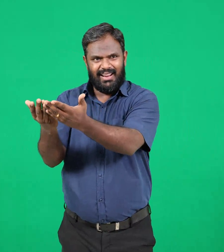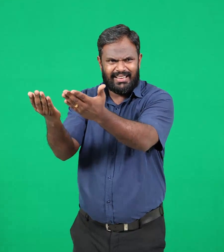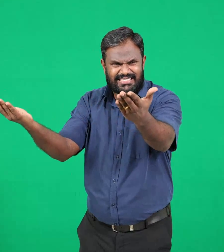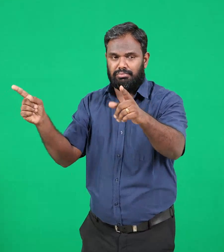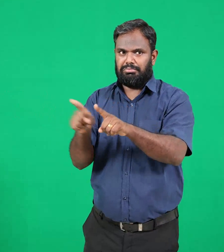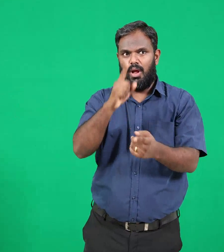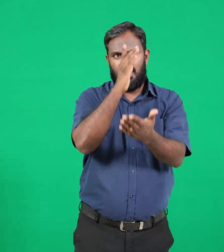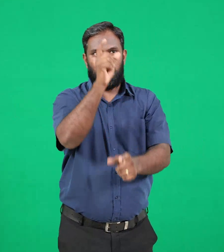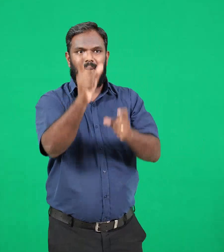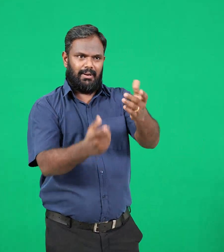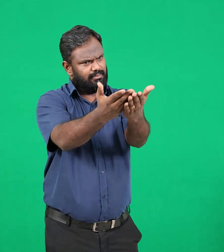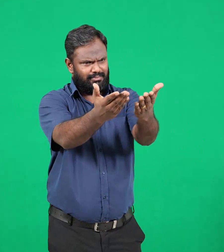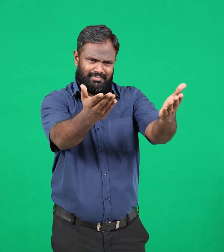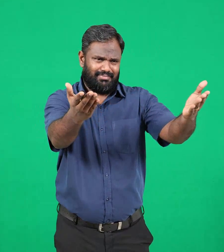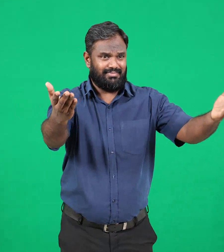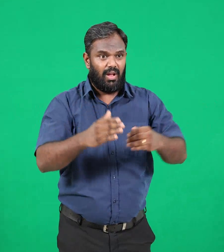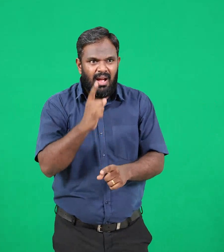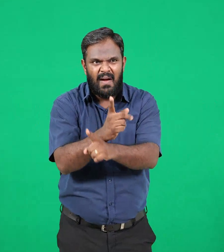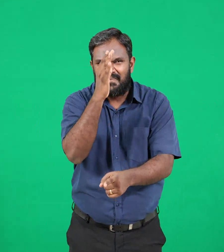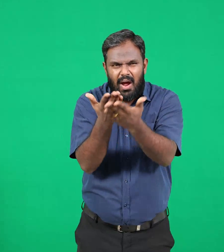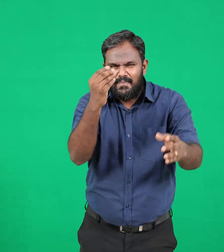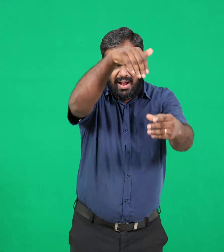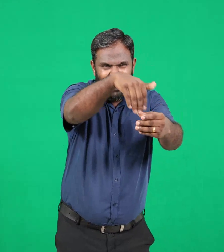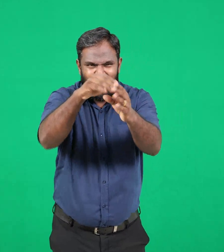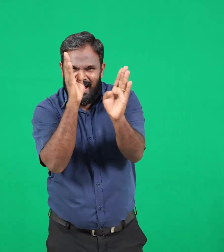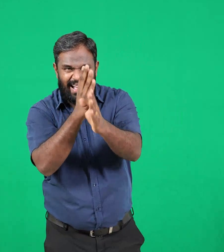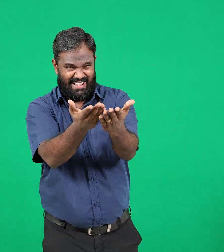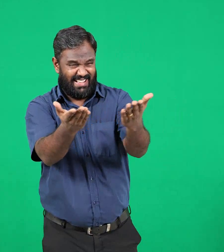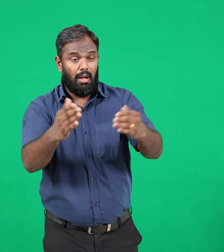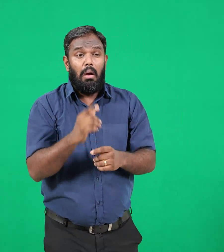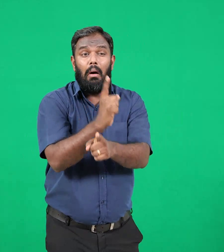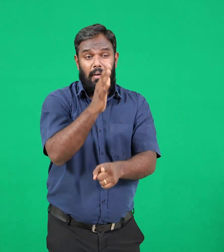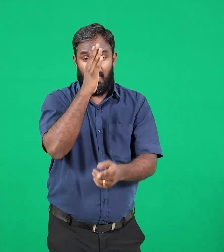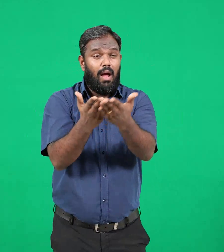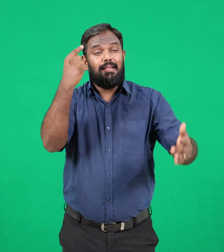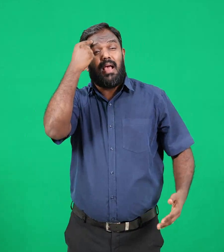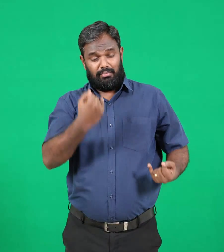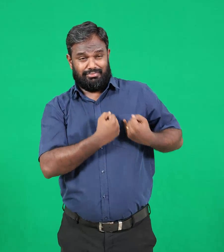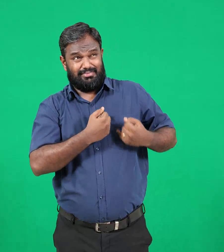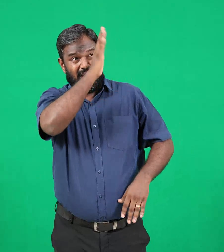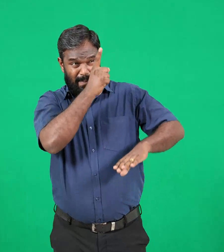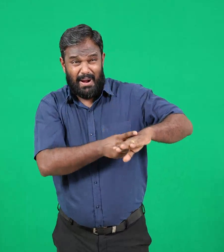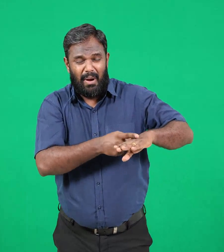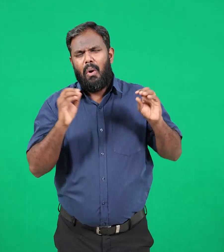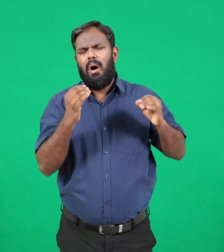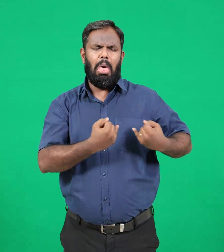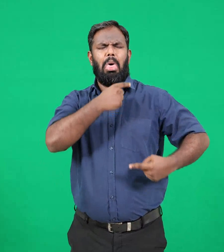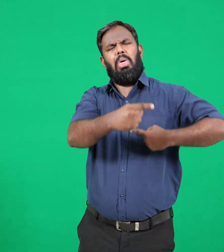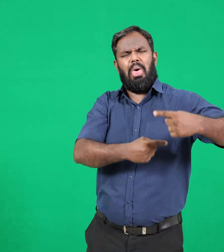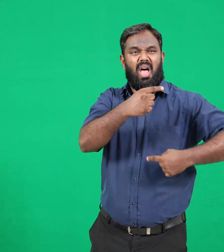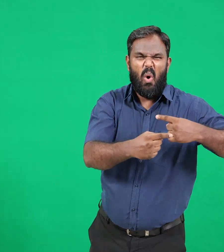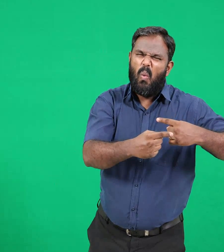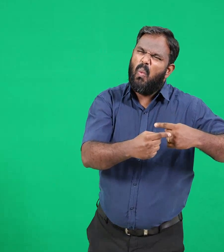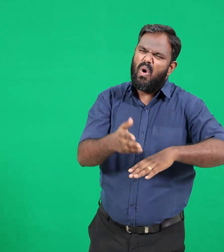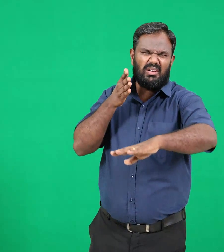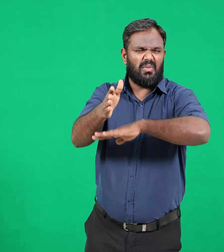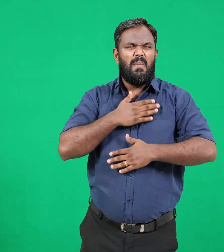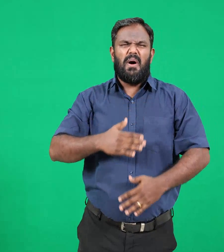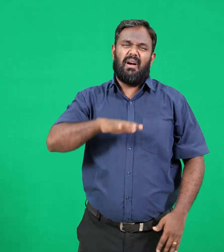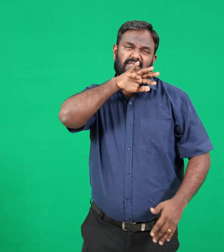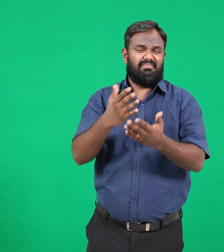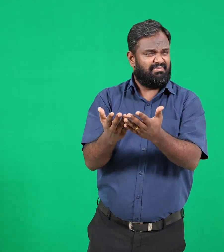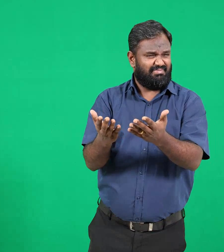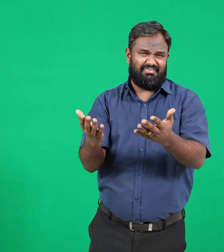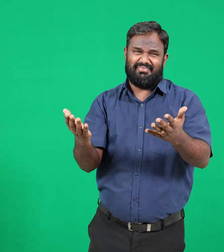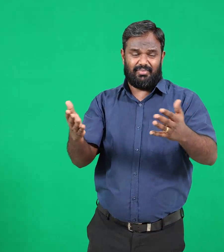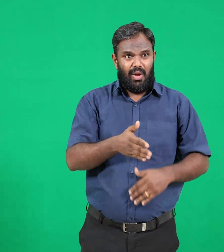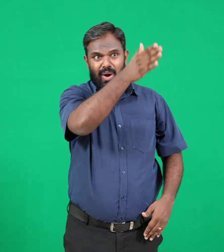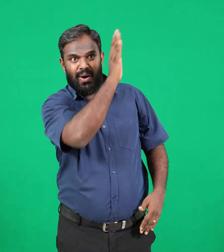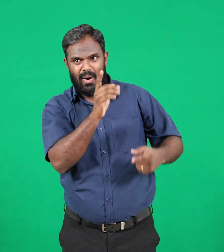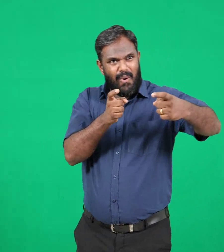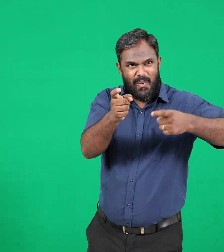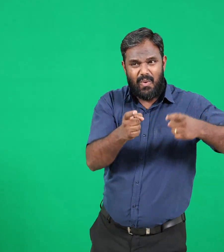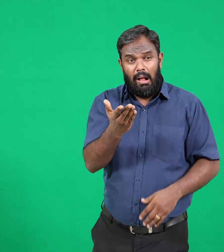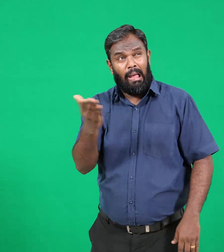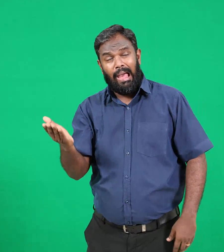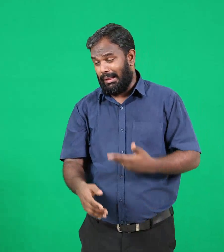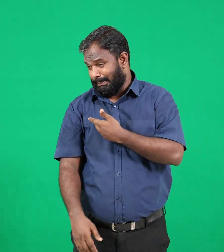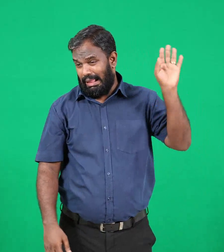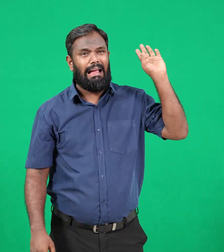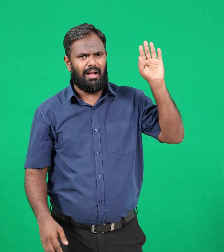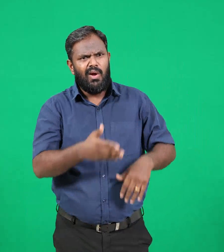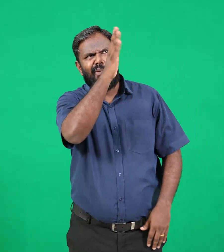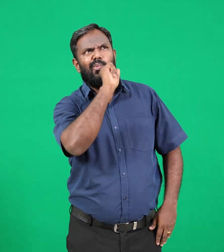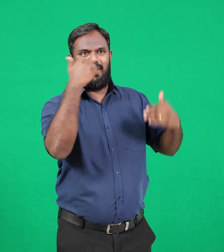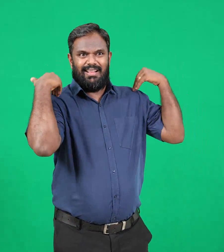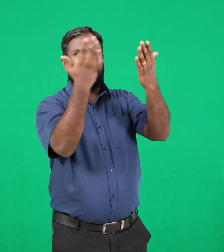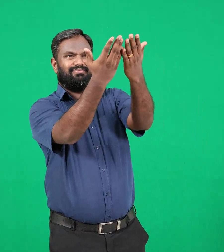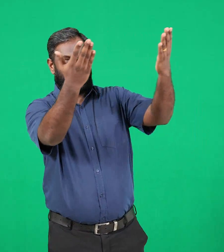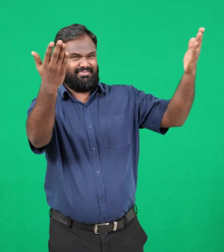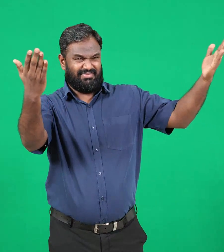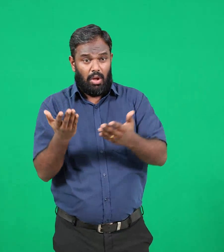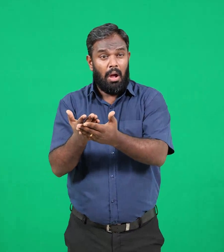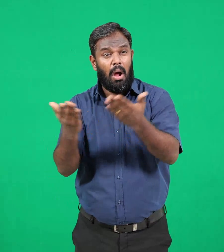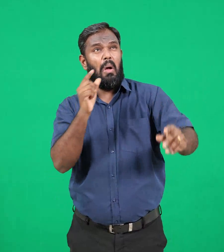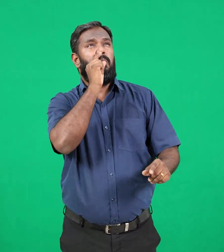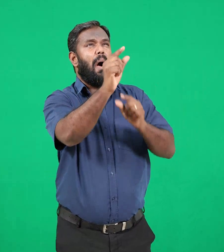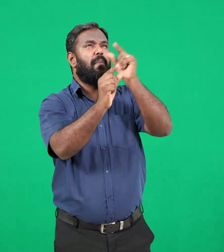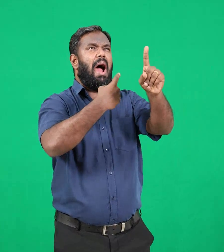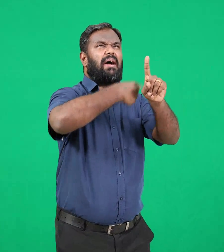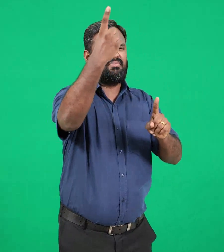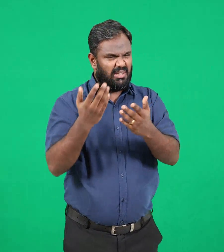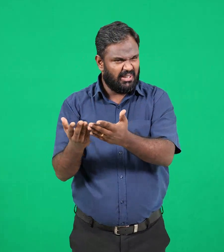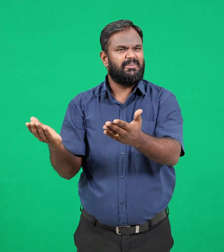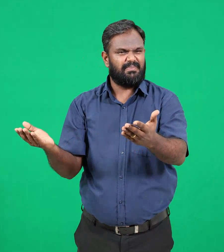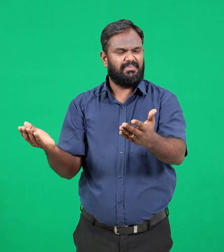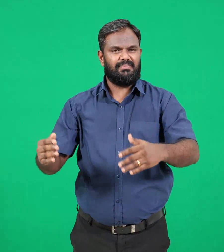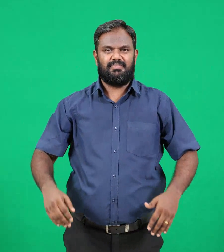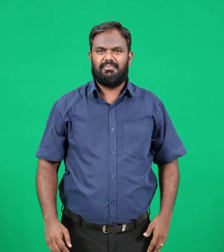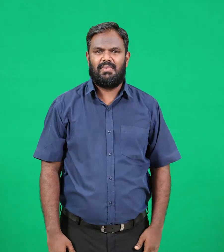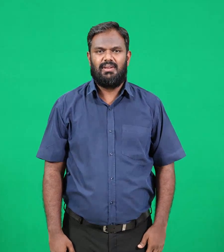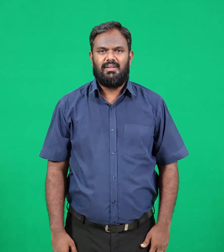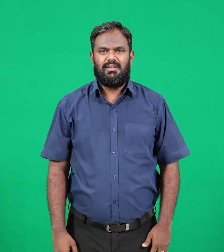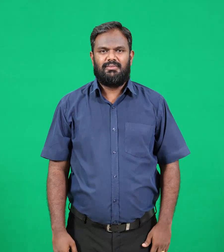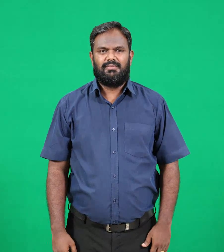Yet in the same way these dreamers defile their bodies, reject authority, and slander glorious beings.